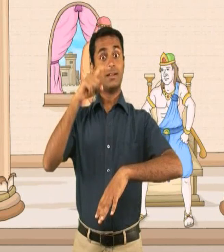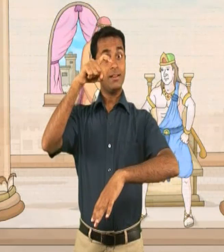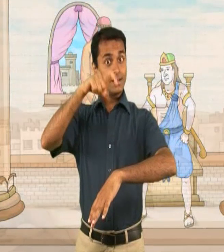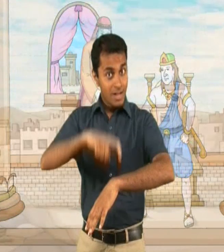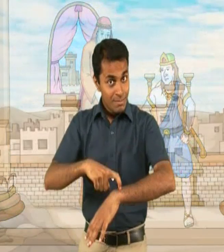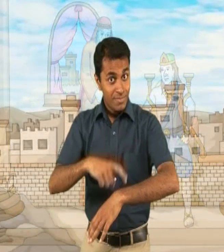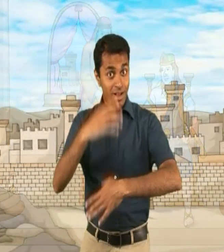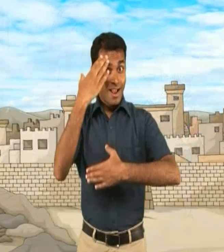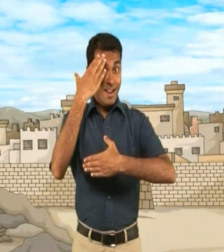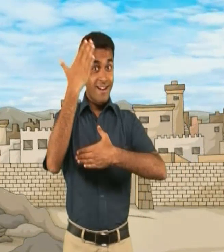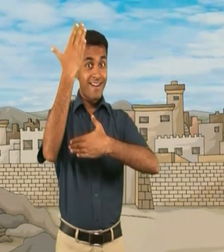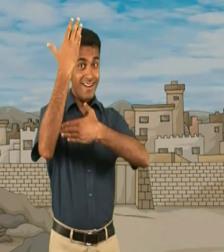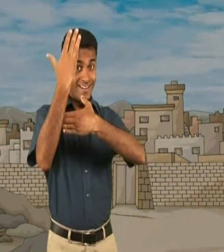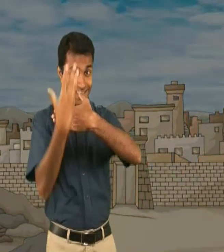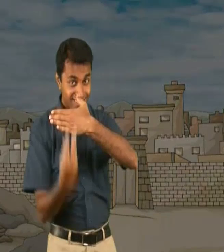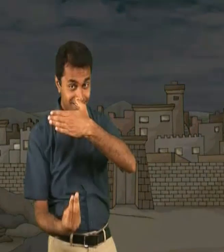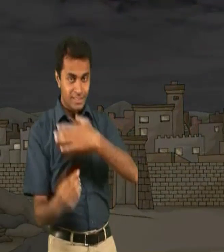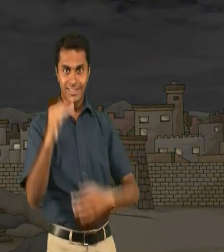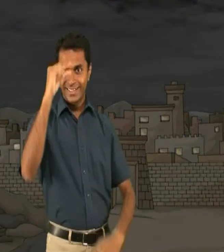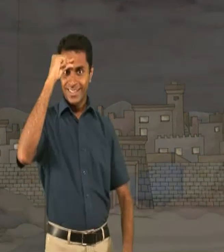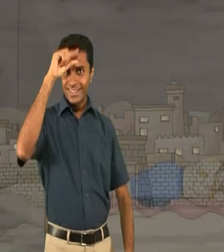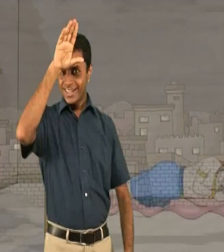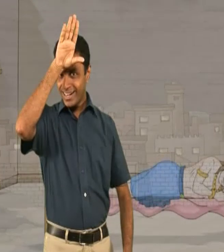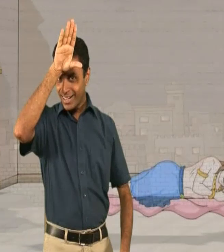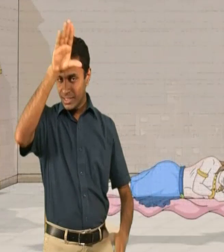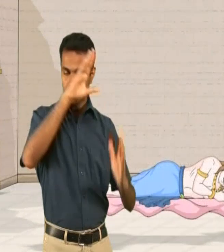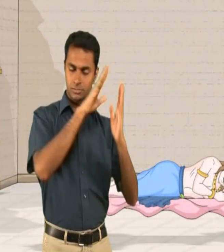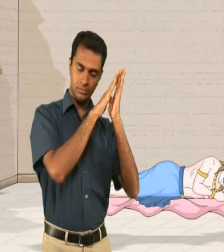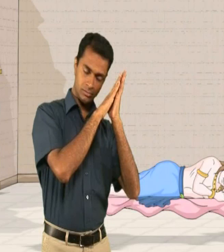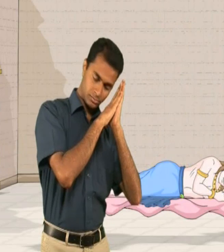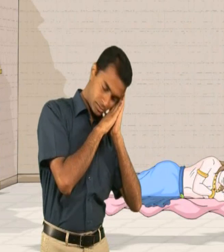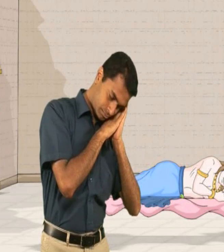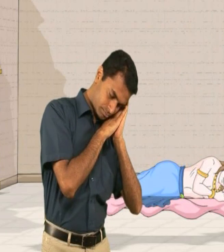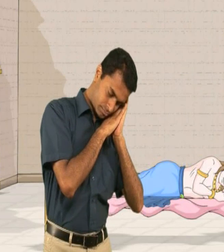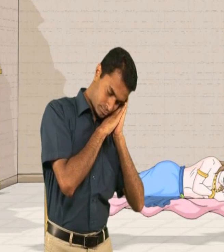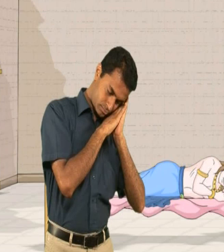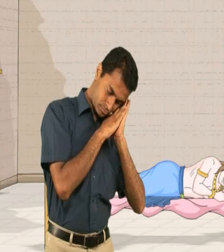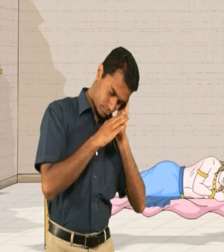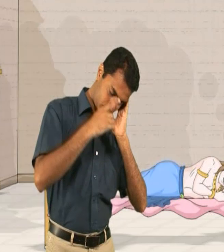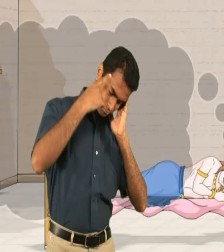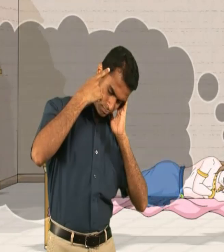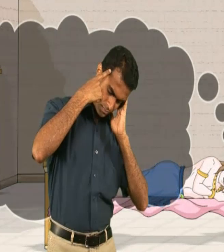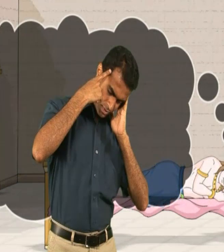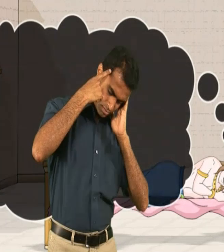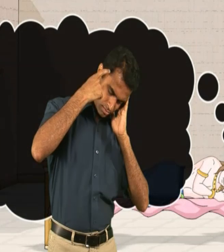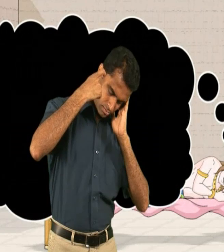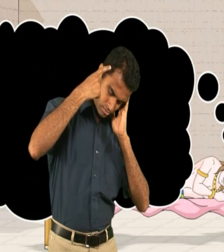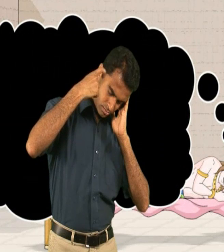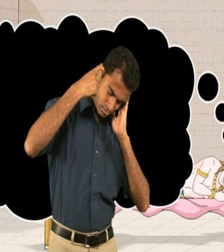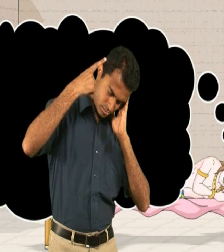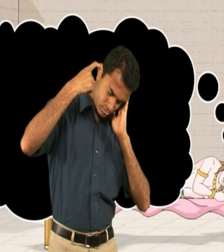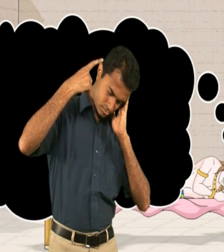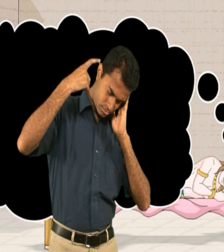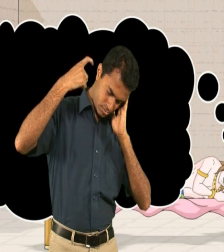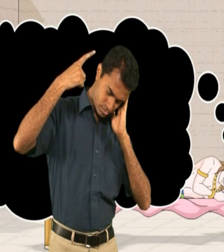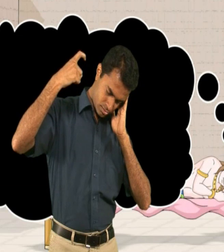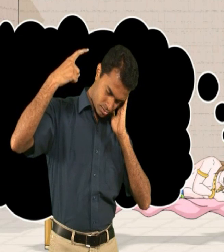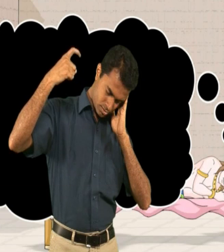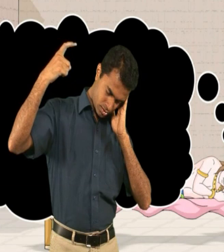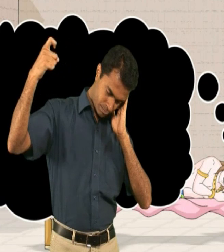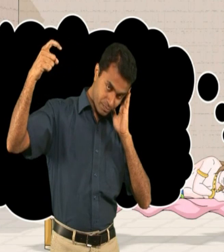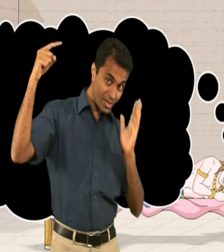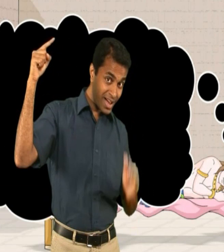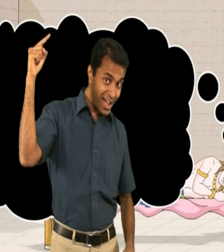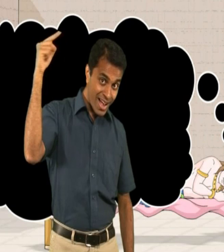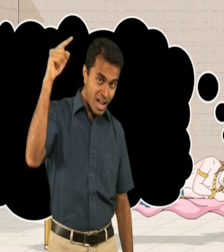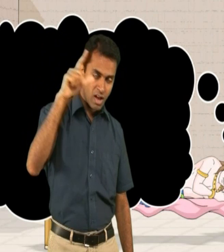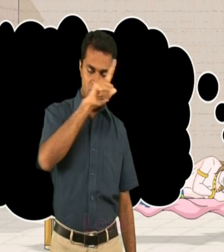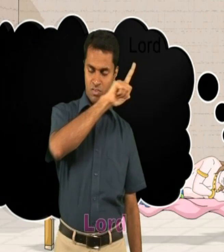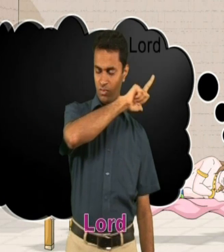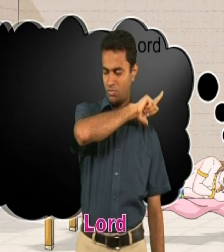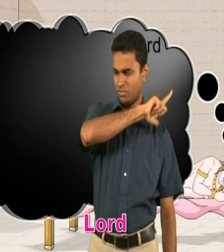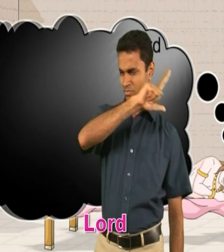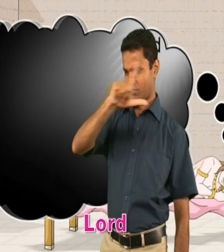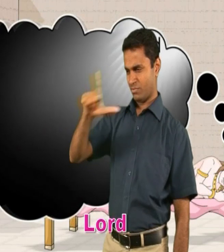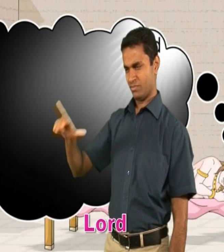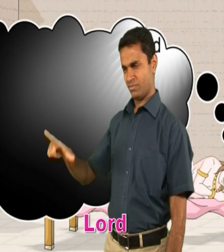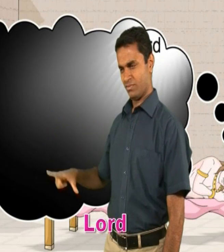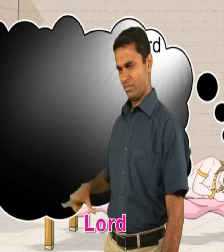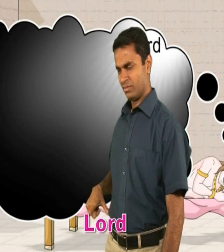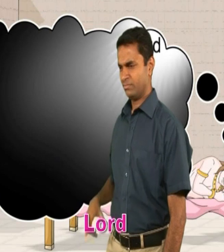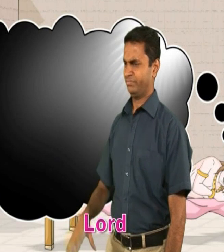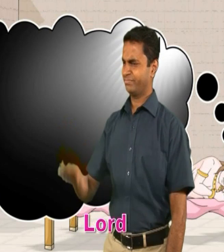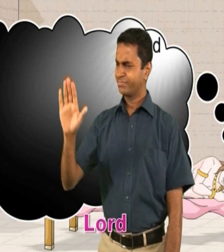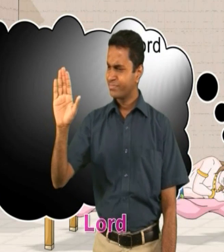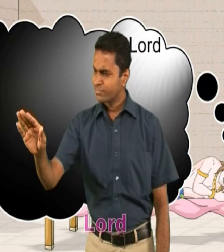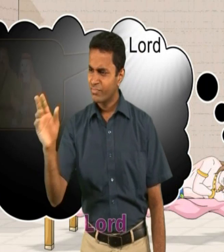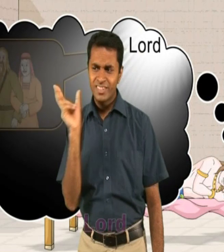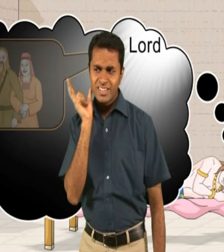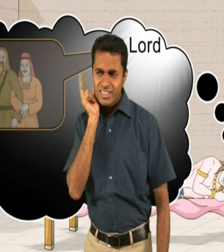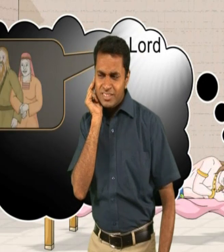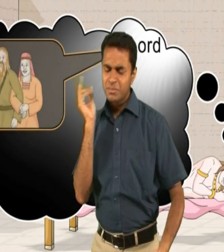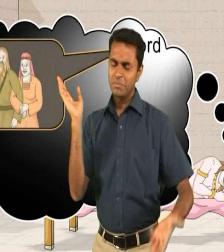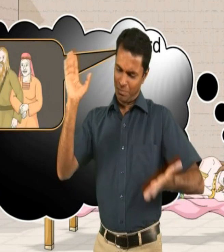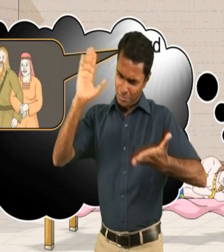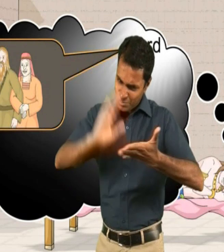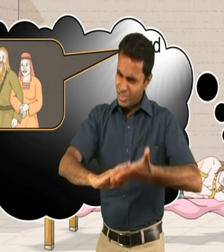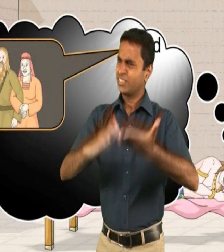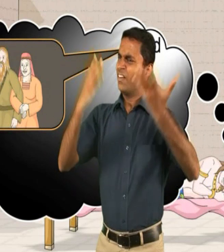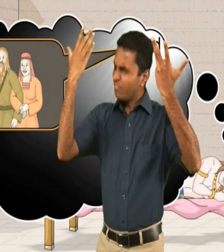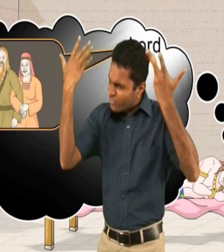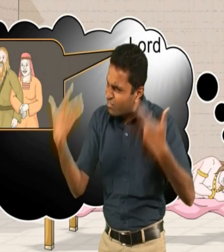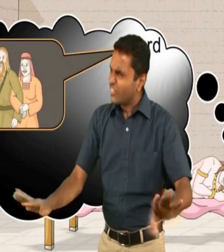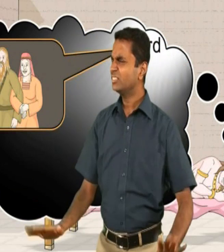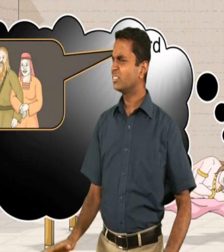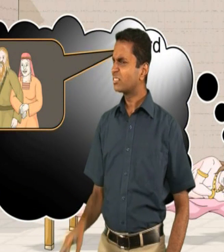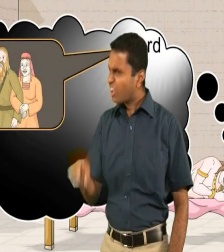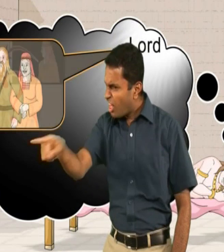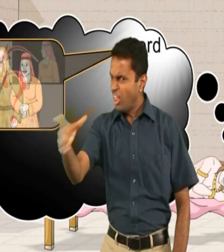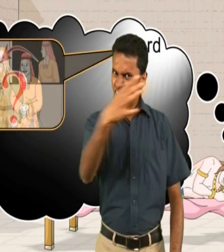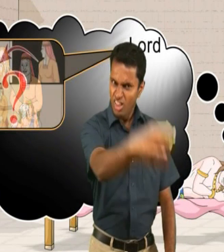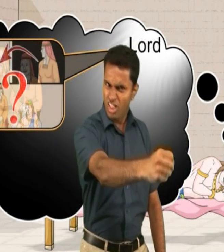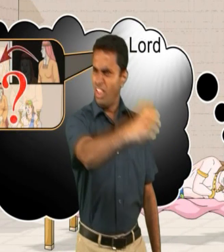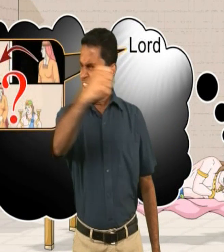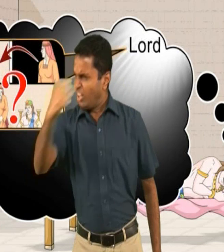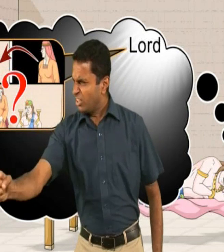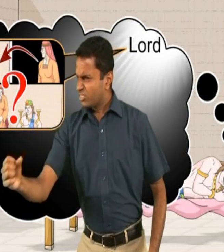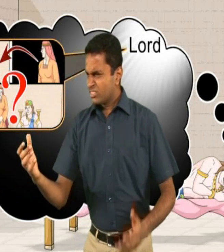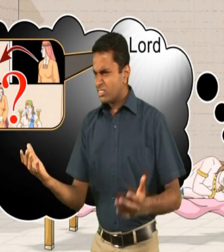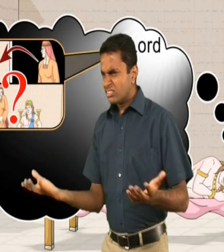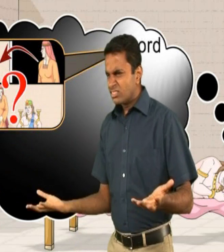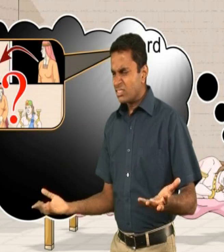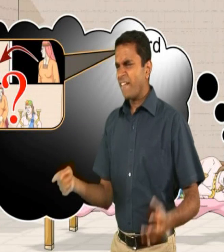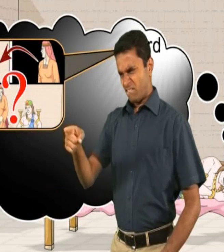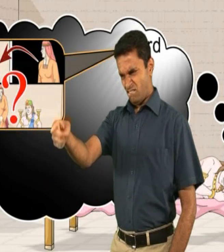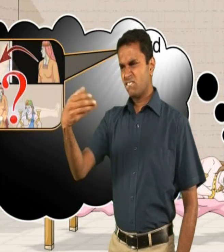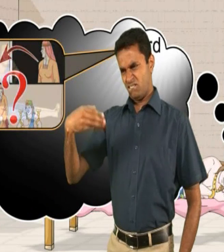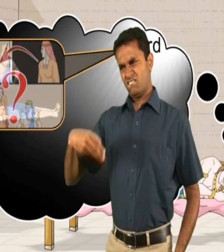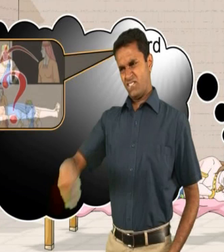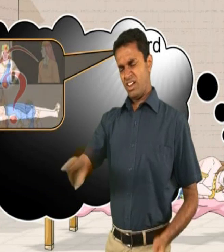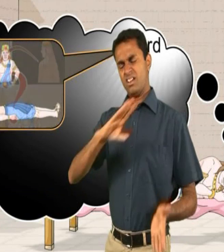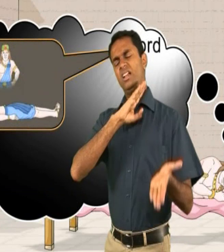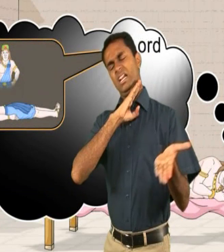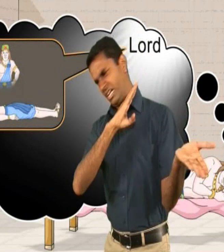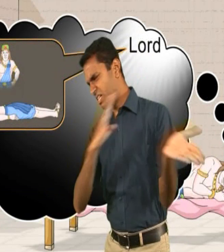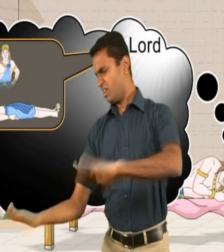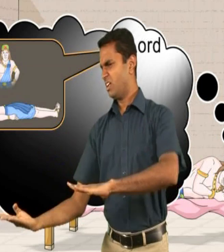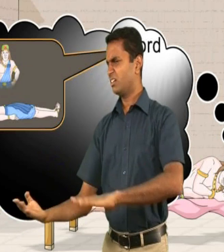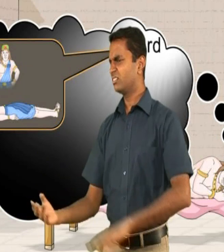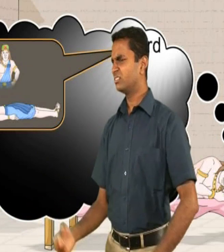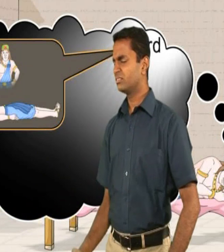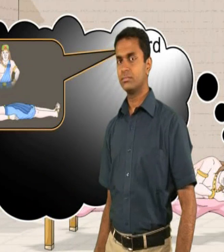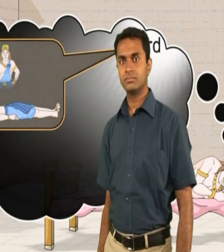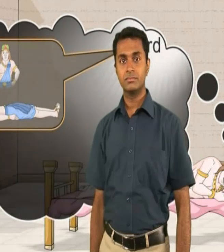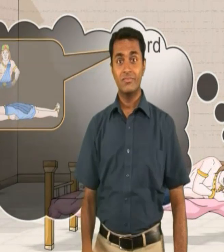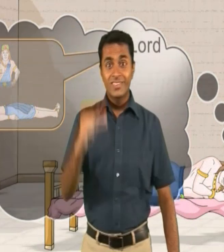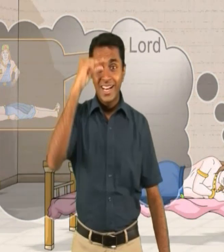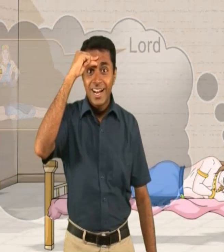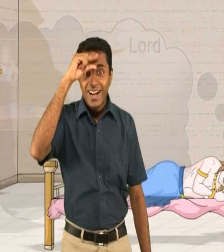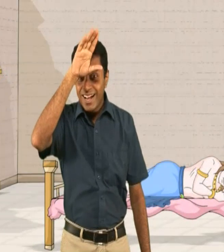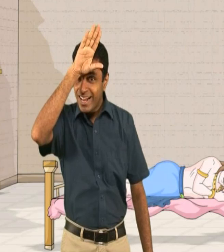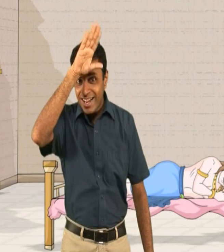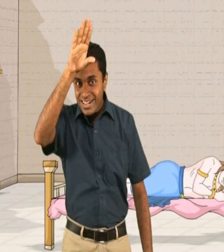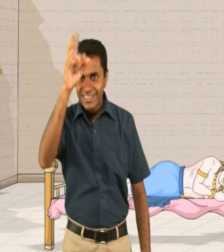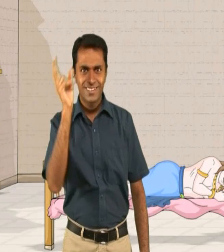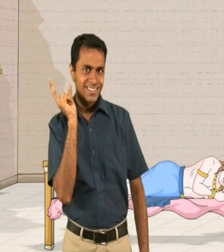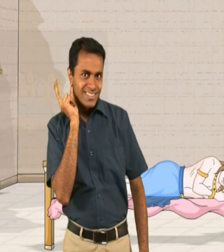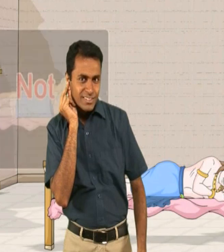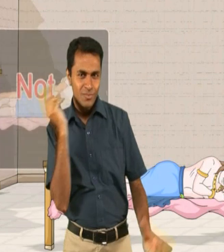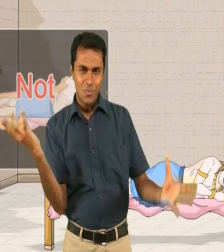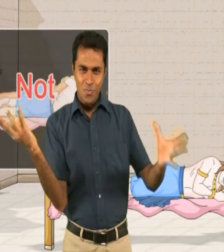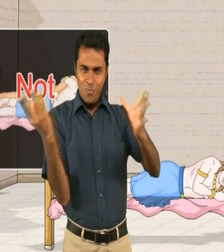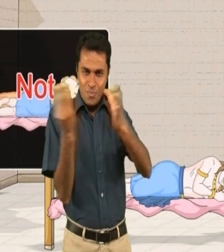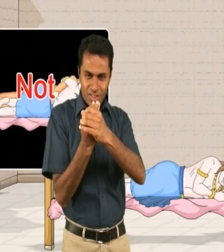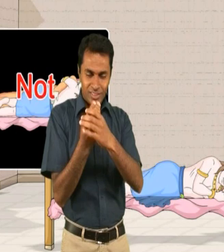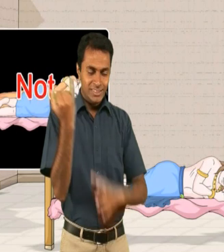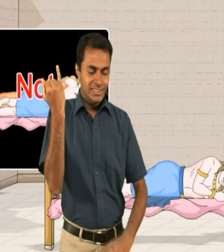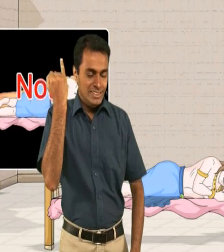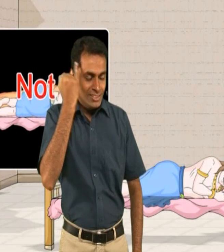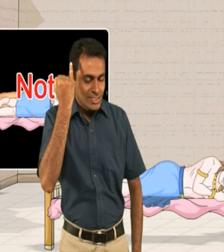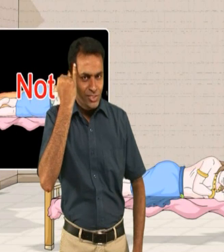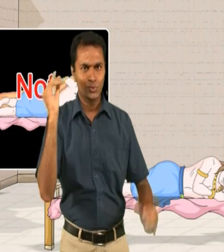One night, however, God came to Abimelech in a dream and told him, “You are as good as dead because of the woman you have taken, for she is a married woman.”